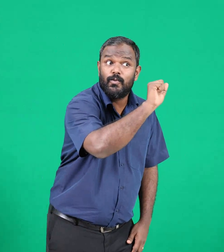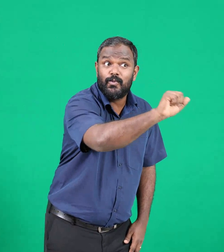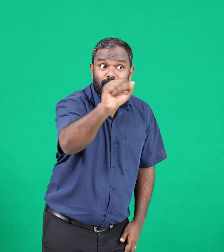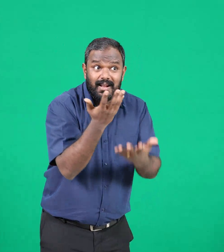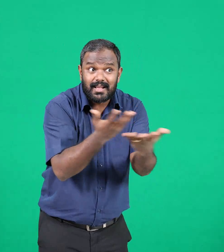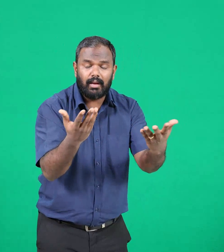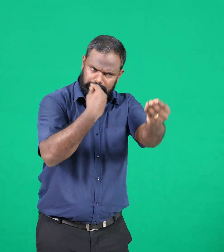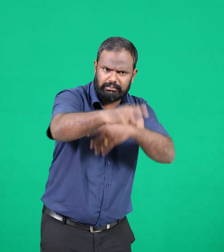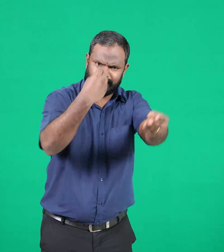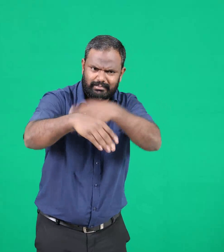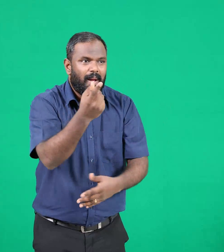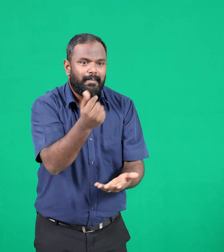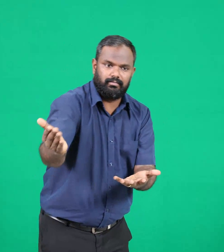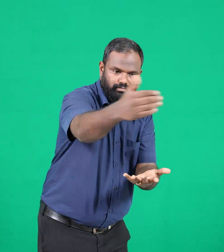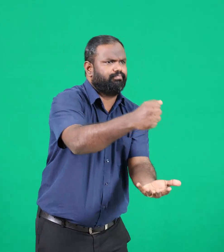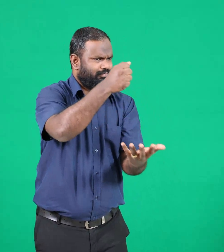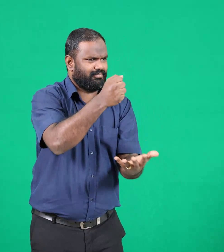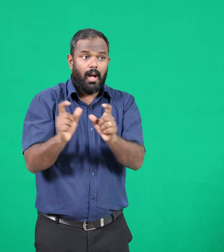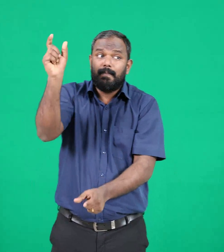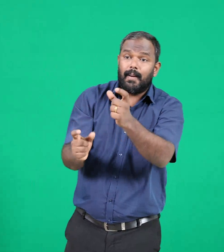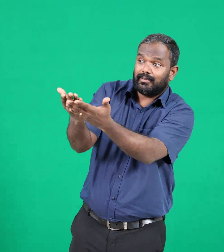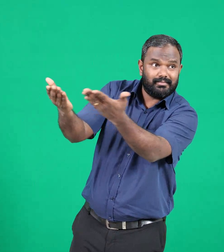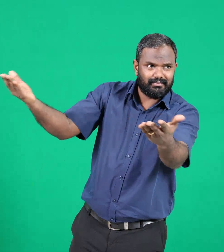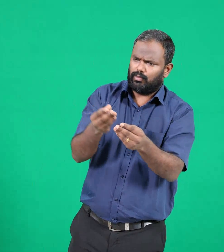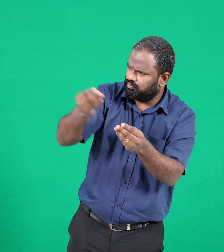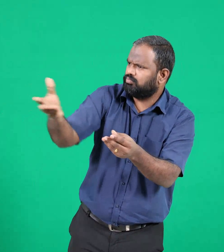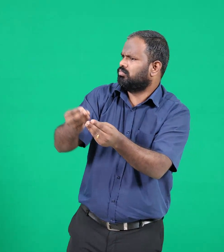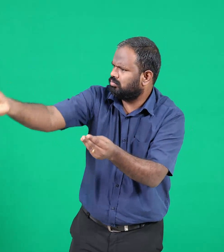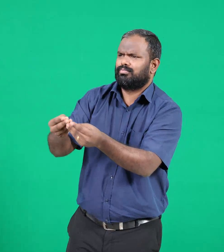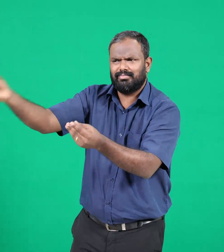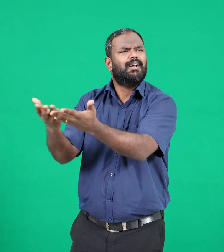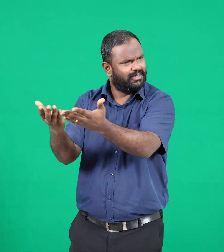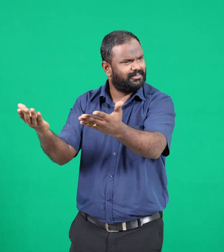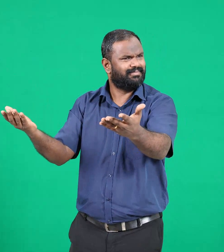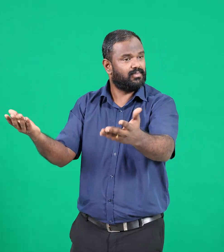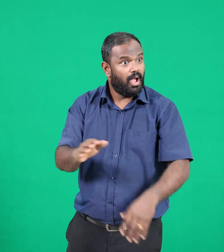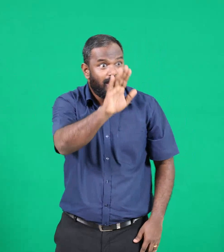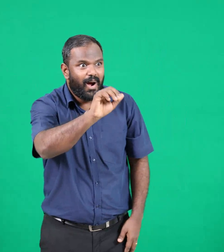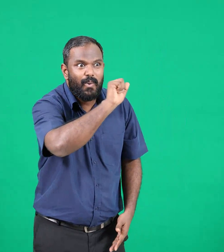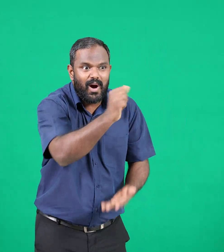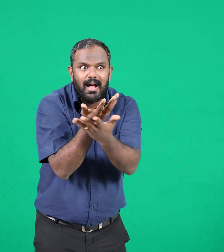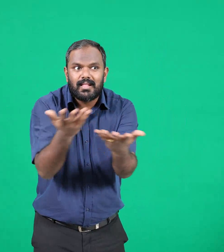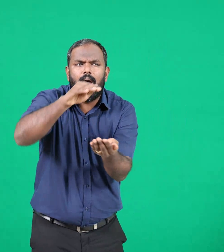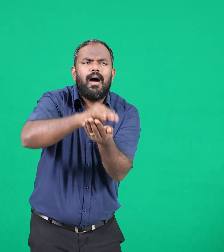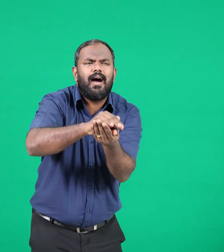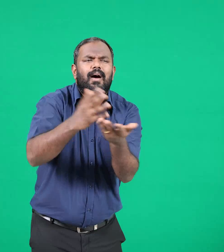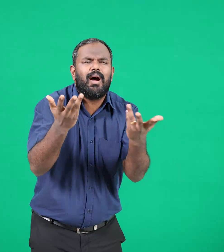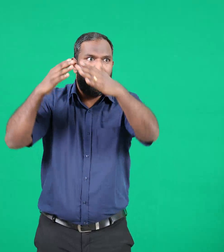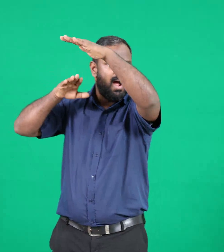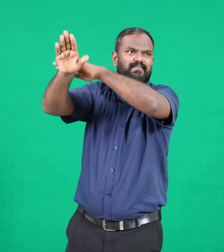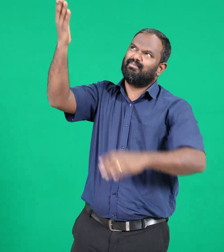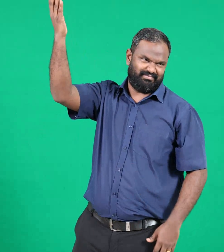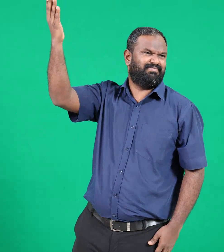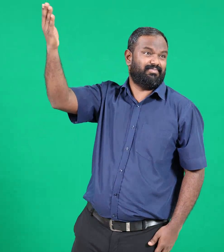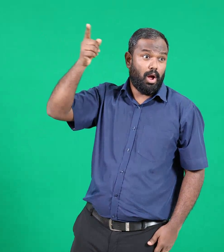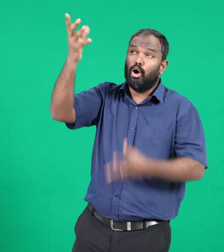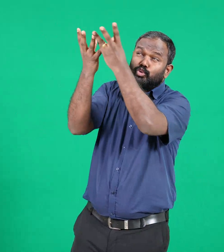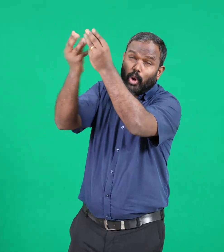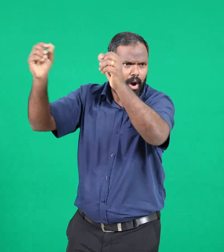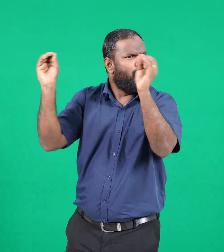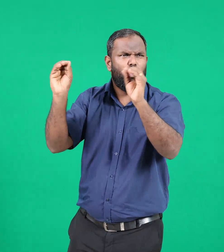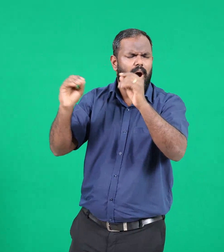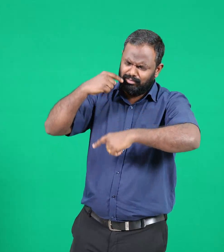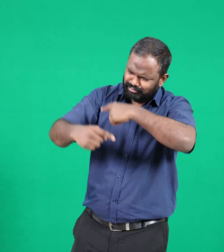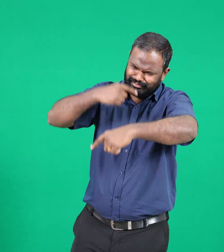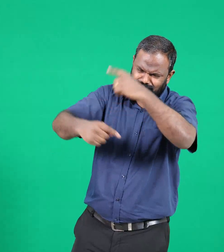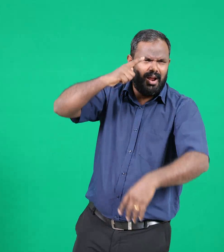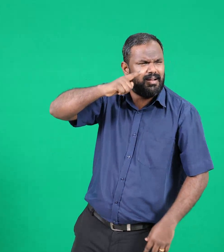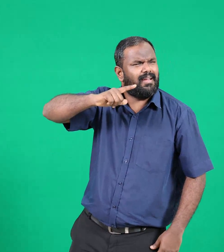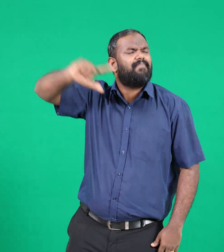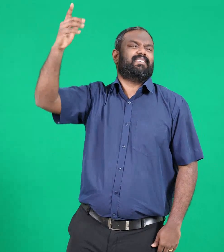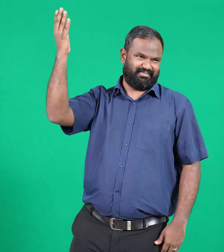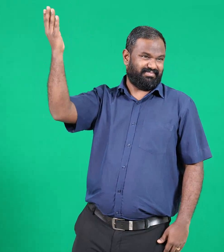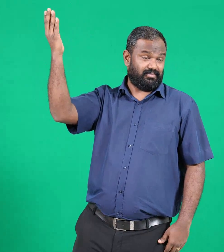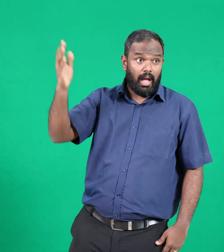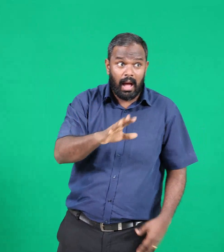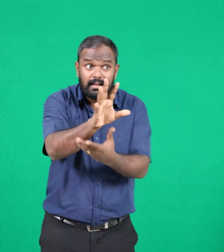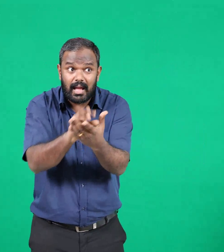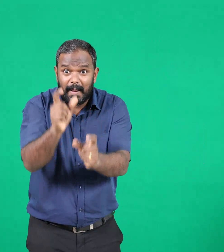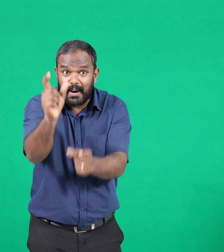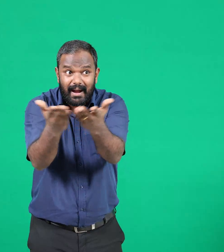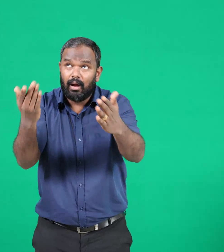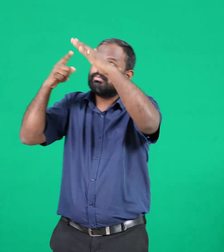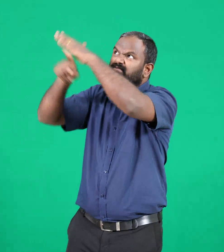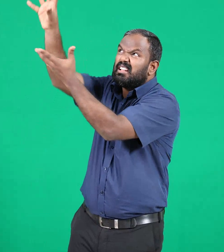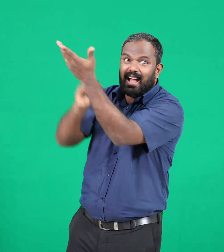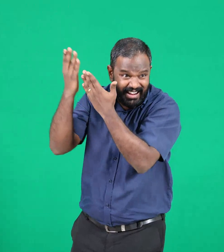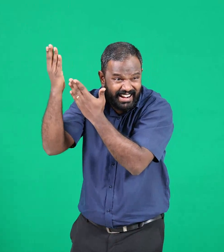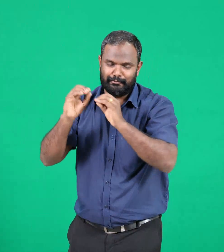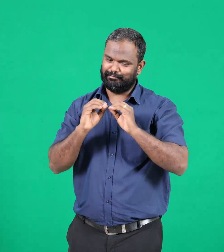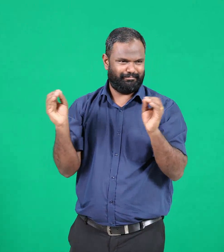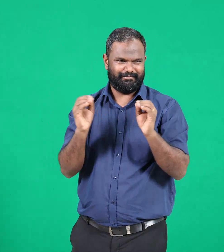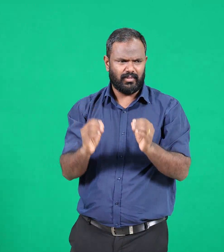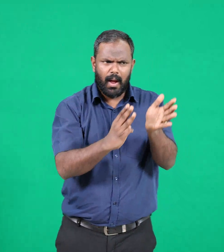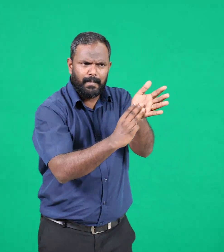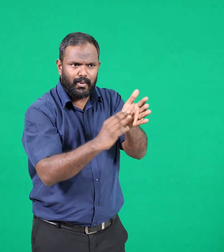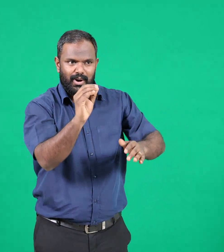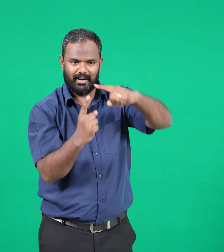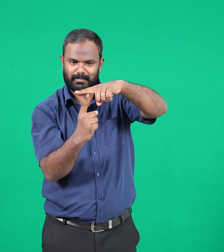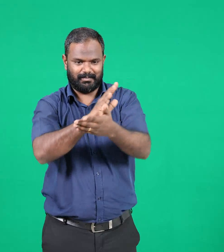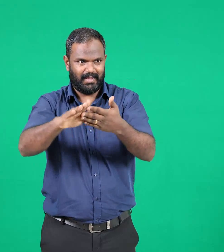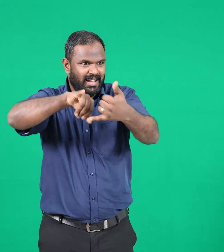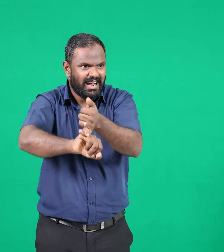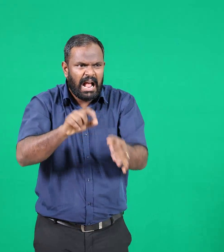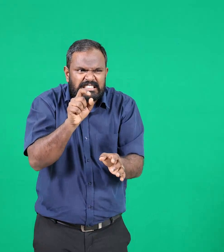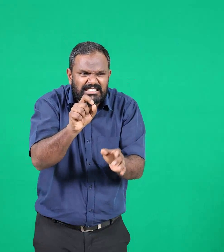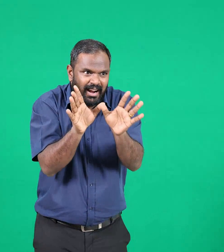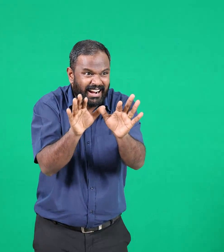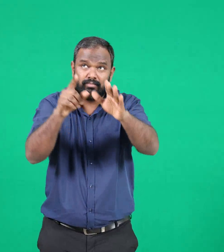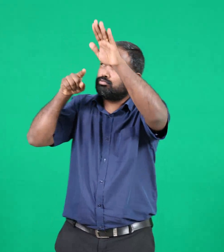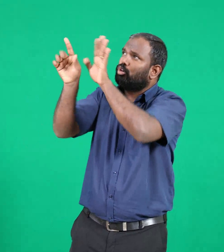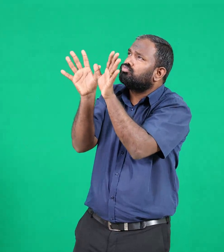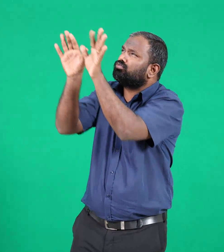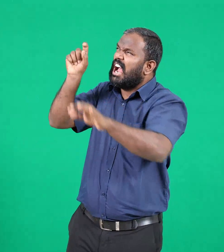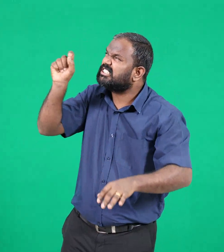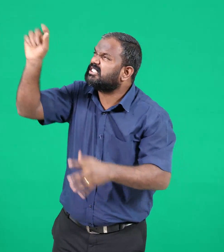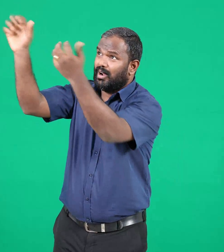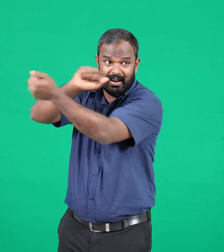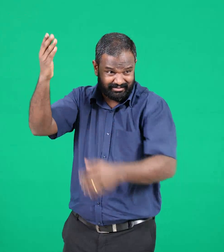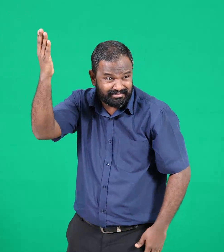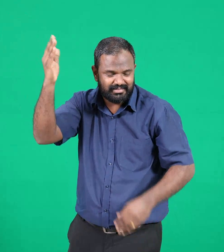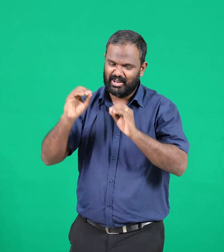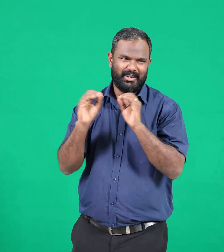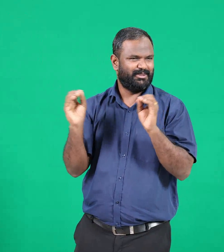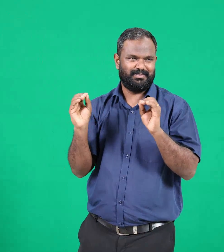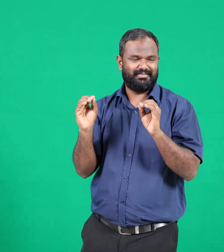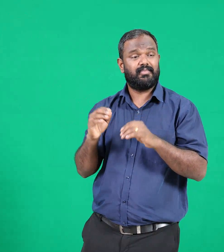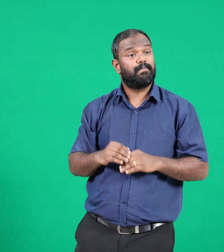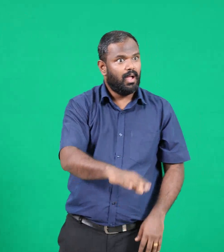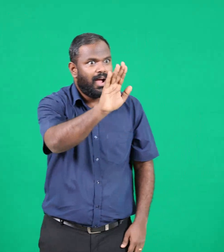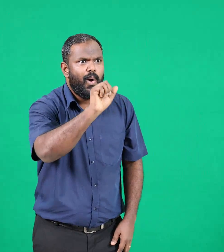Provide yourselves with purses that will not wear out, an inexhaustible treasure in heaven, where no thief approaches and no moth destroys.